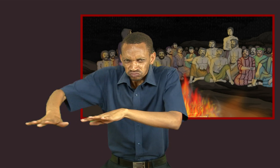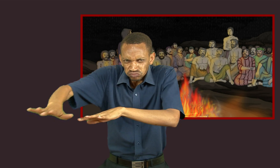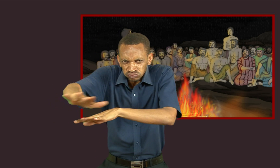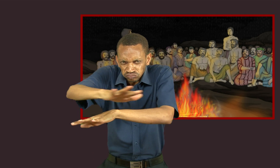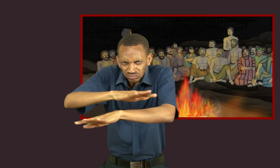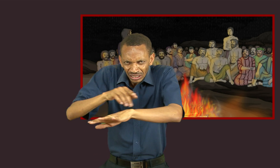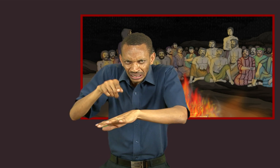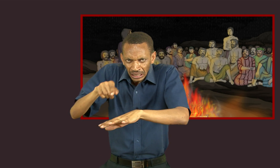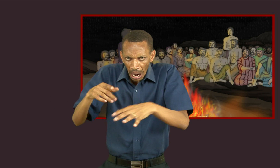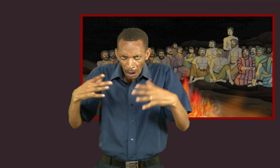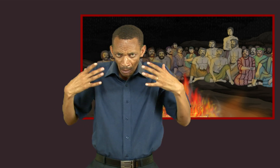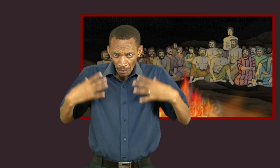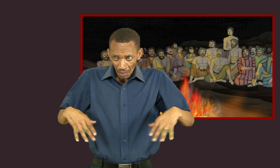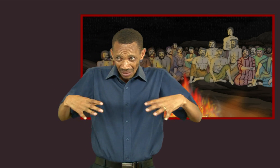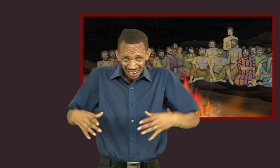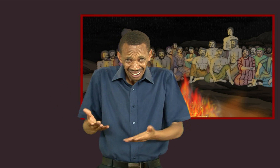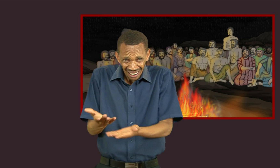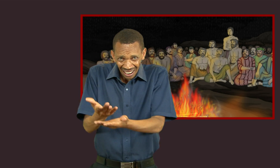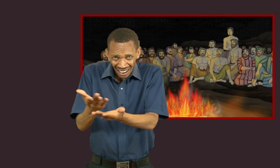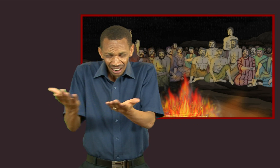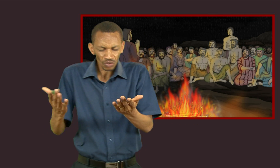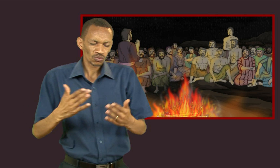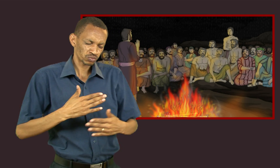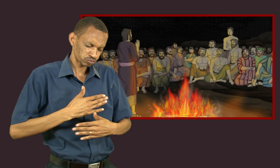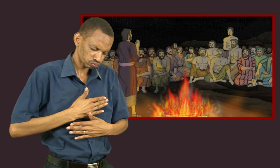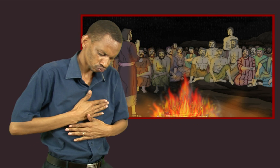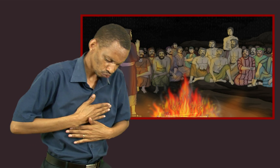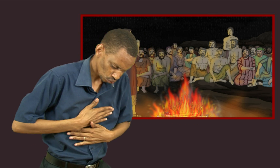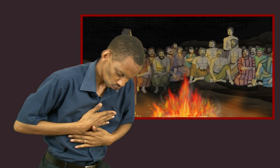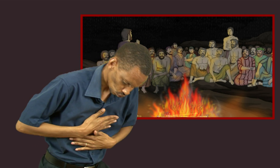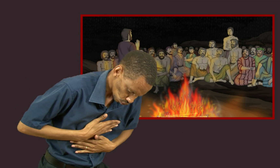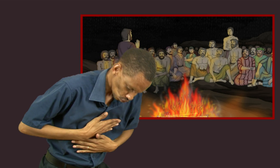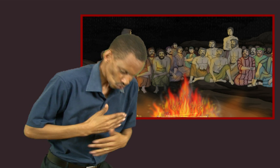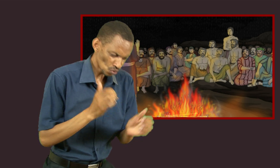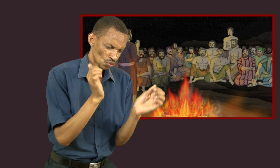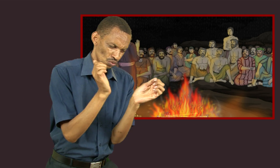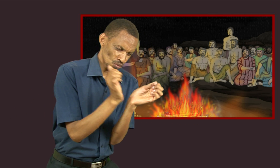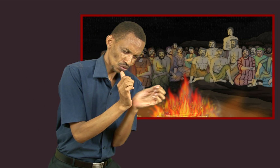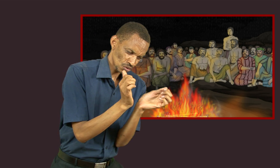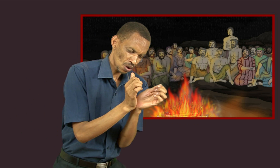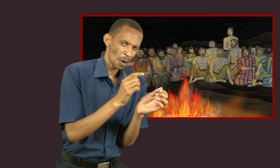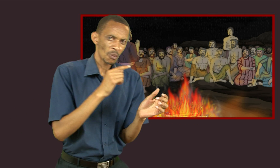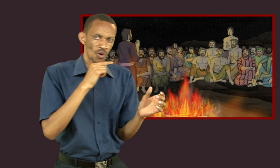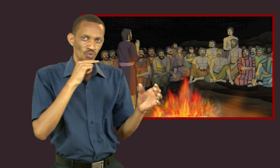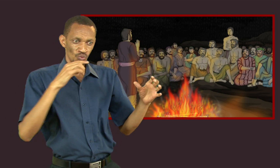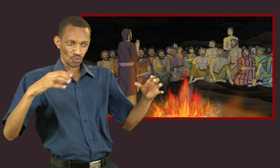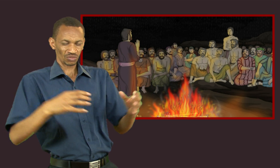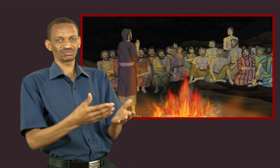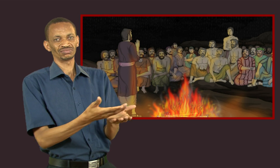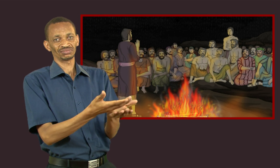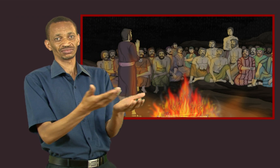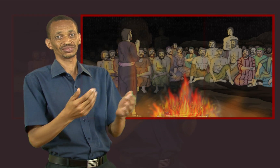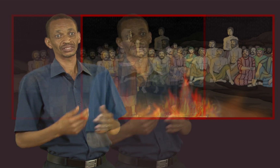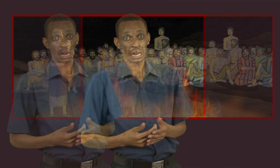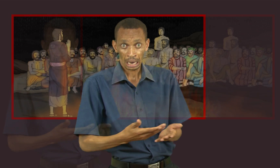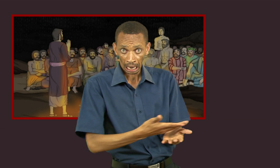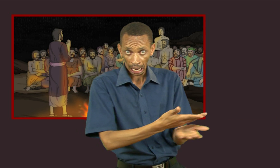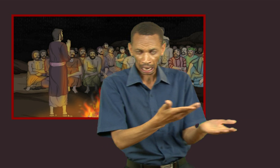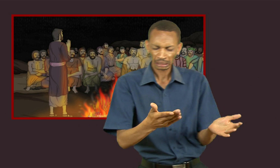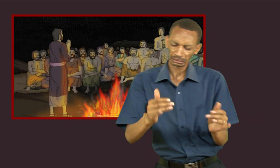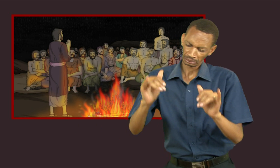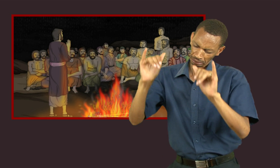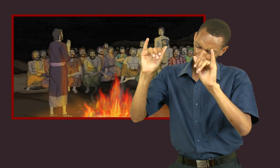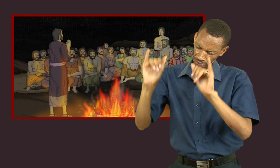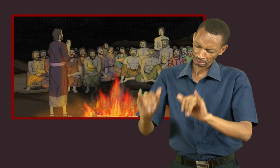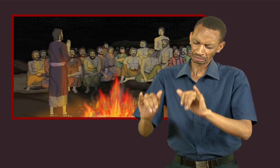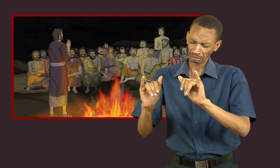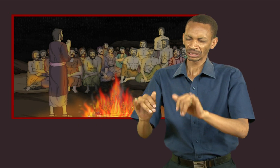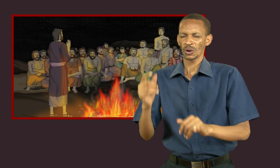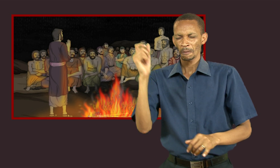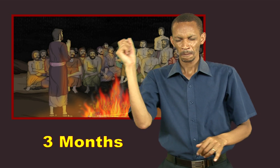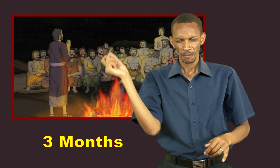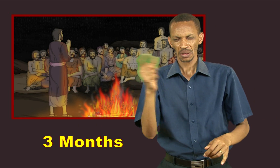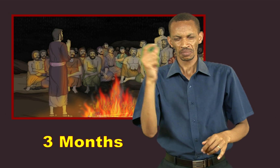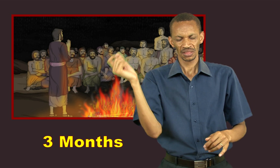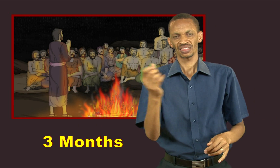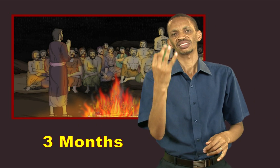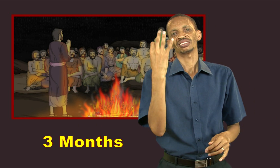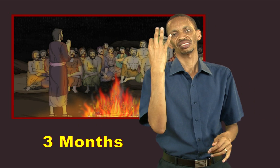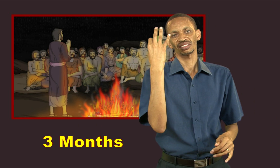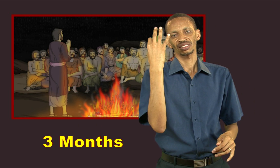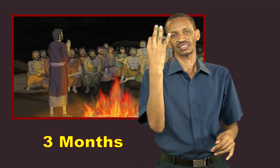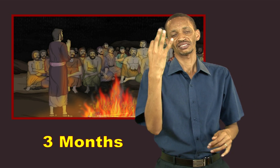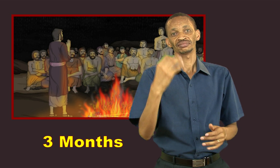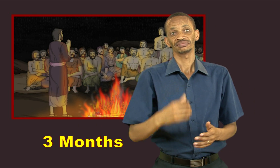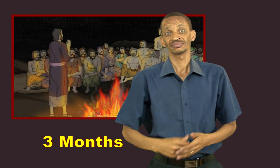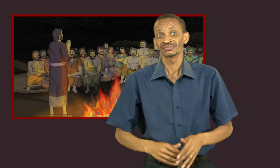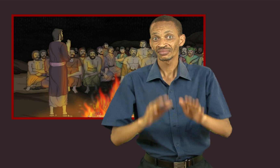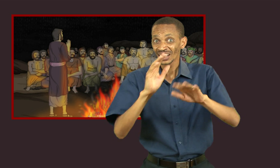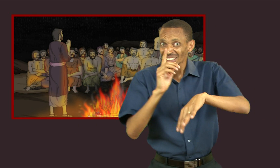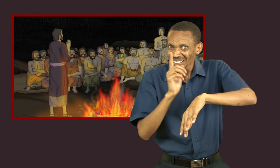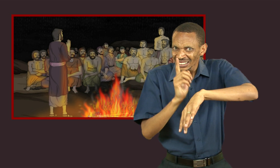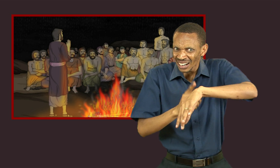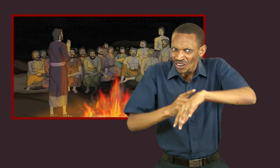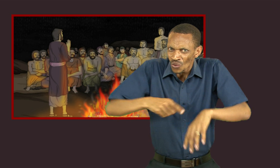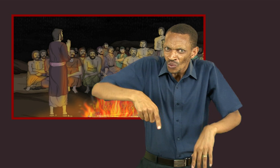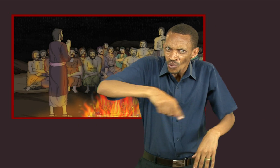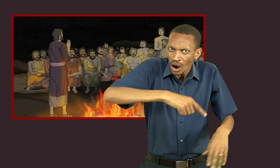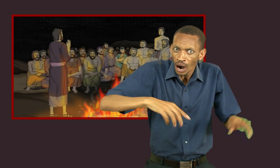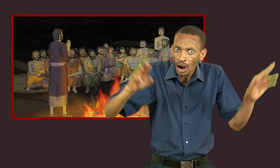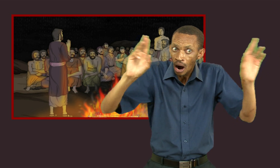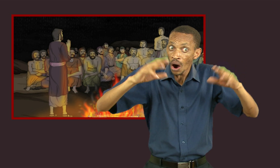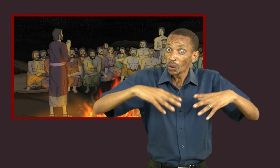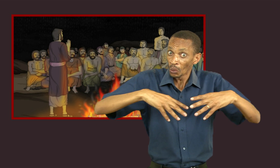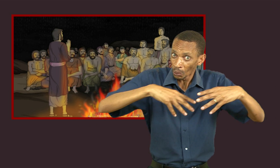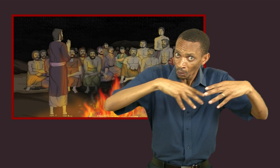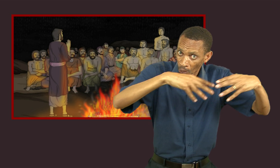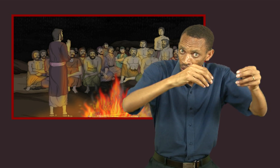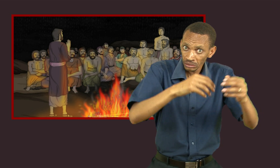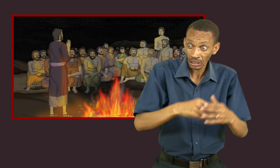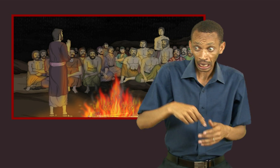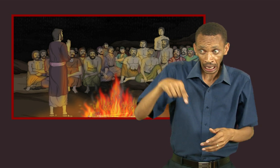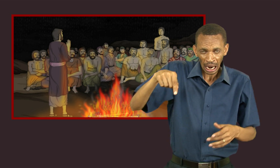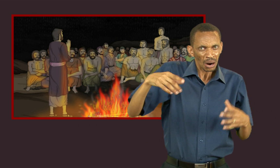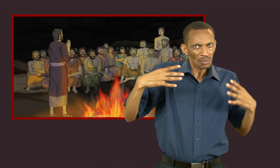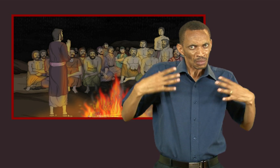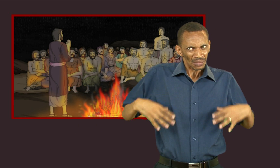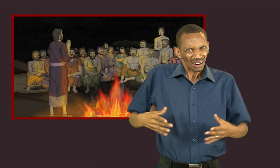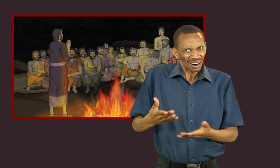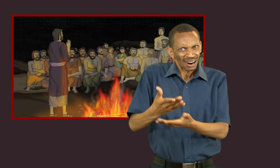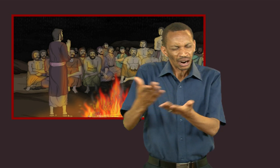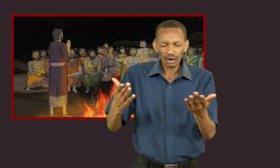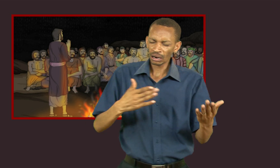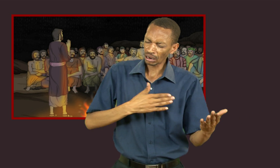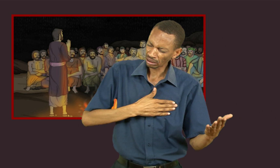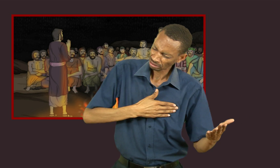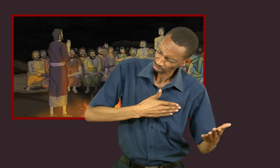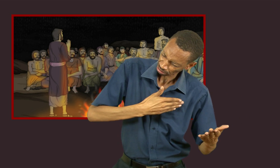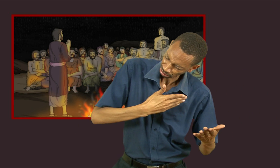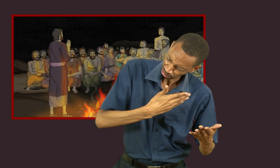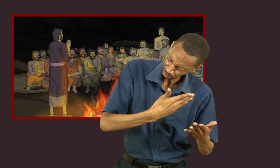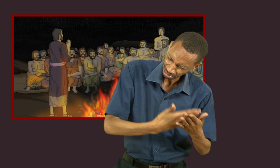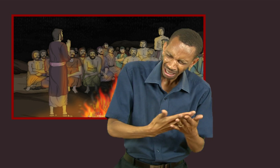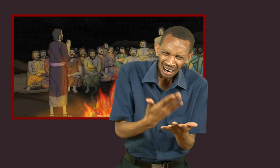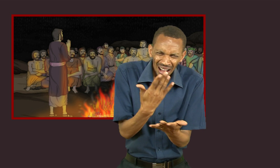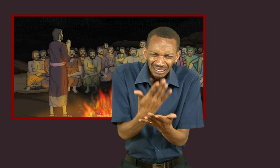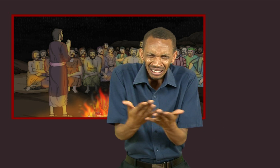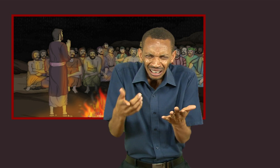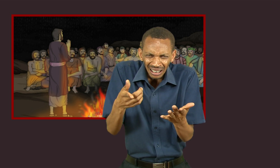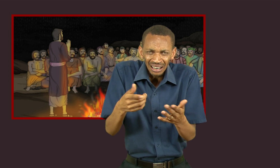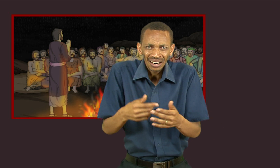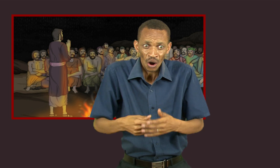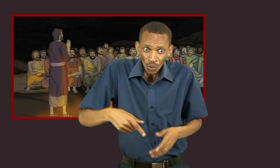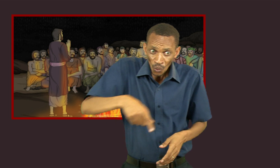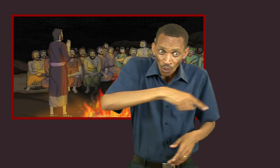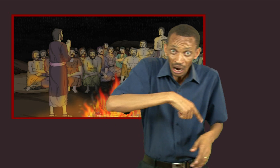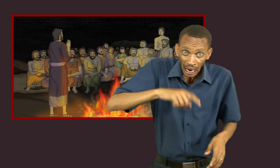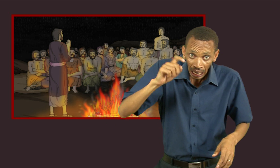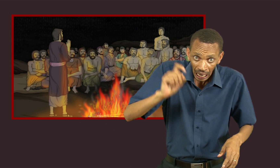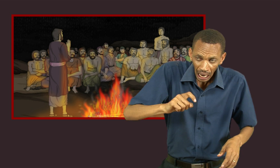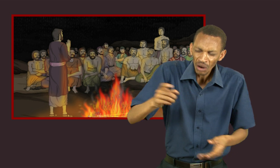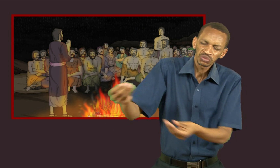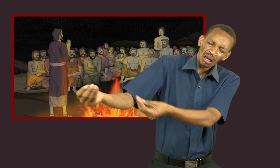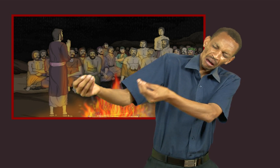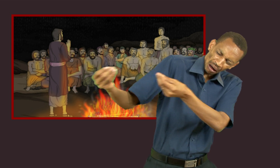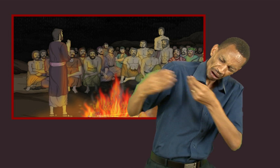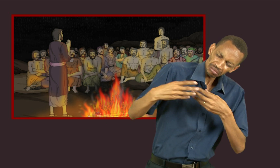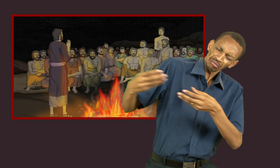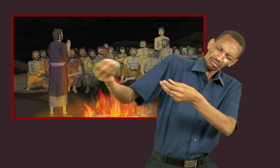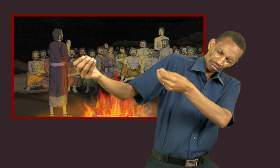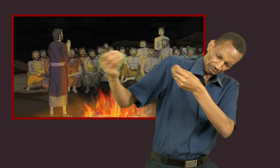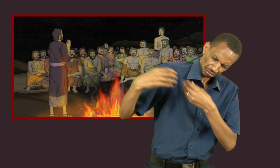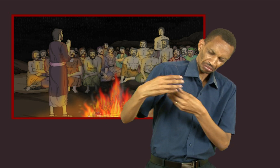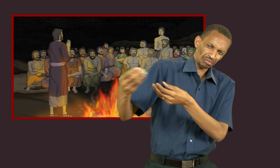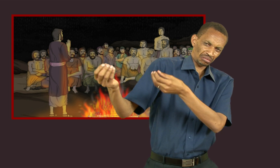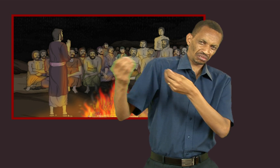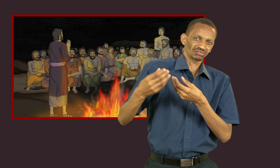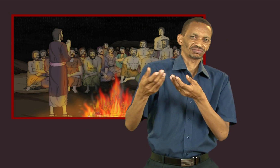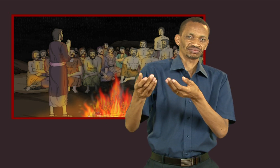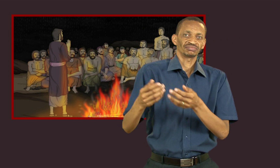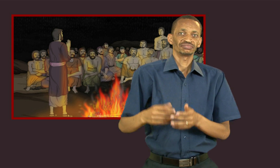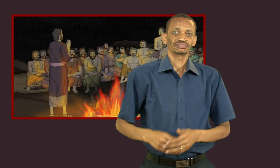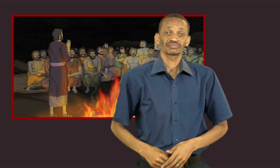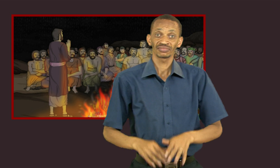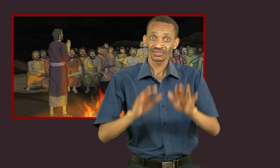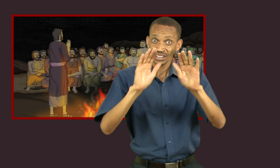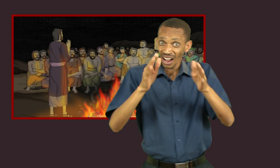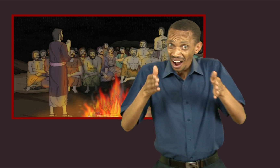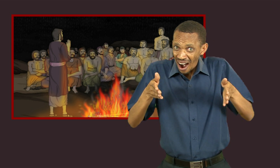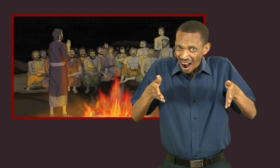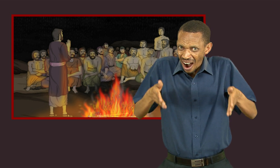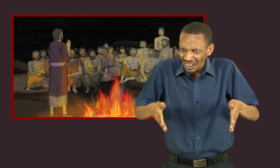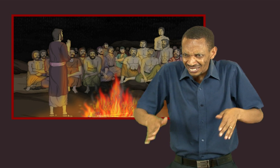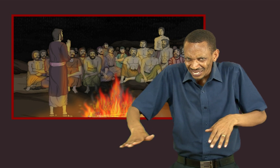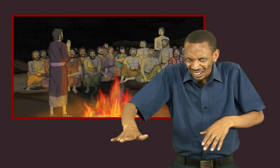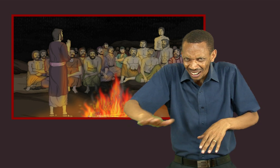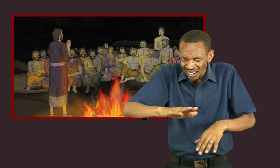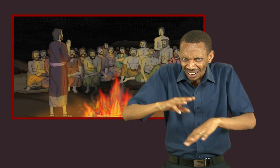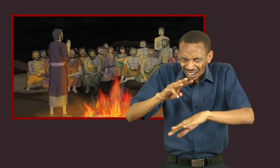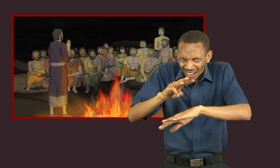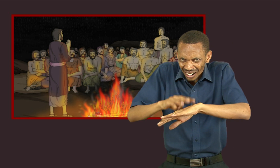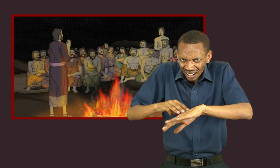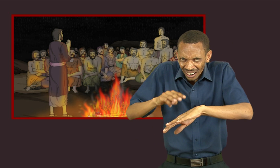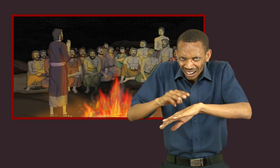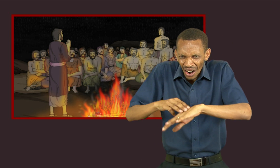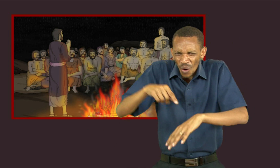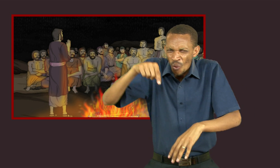After this had happened, the rest of the sick on the island came and were cured as well.